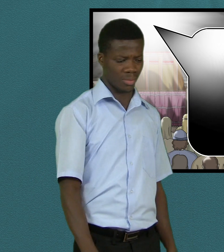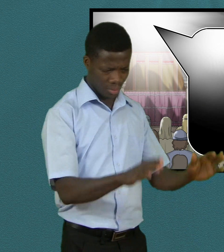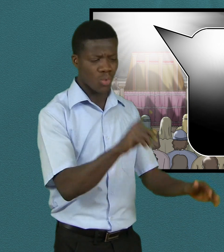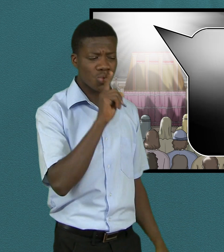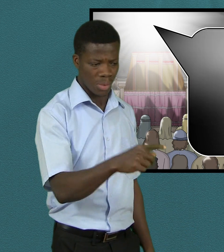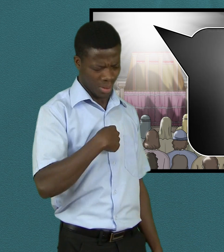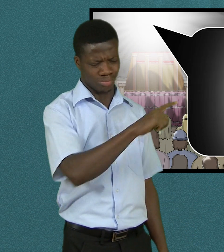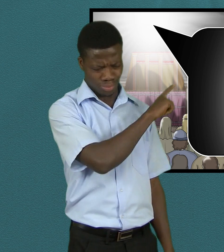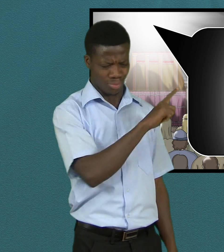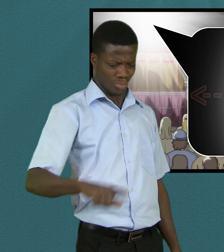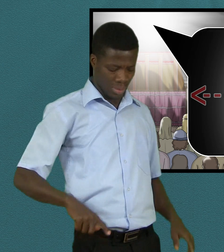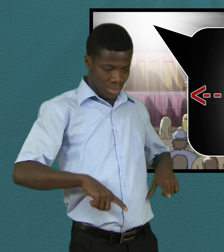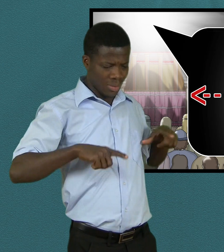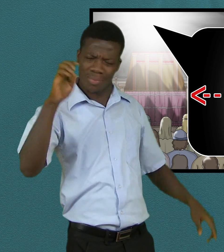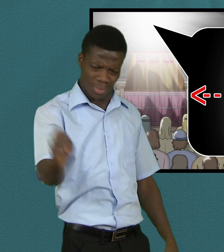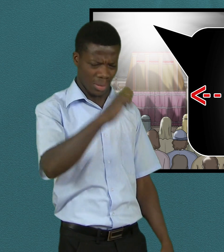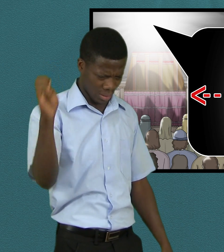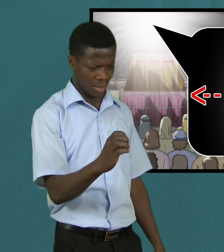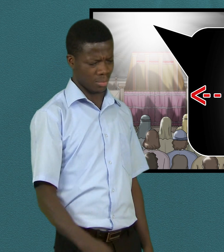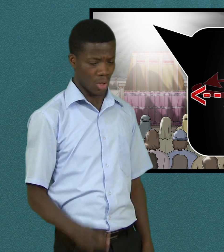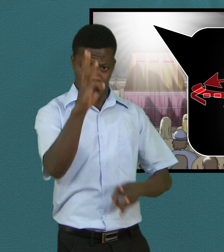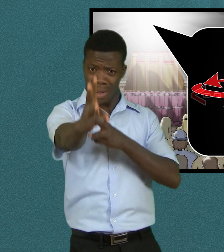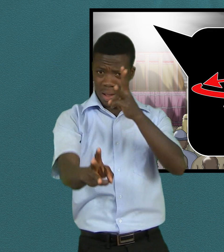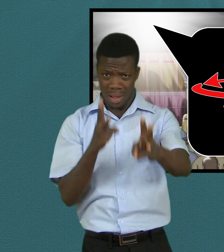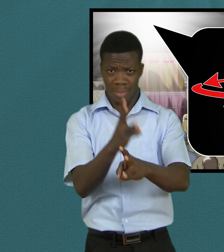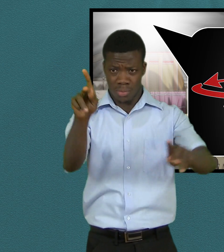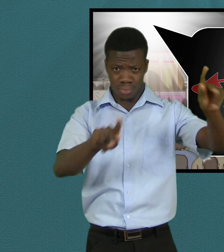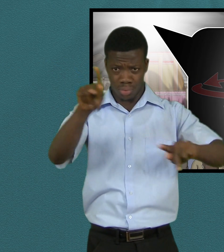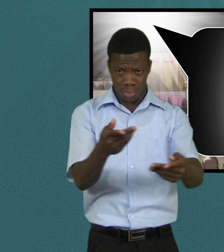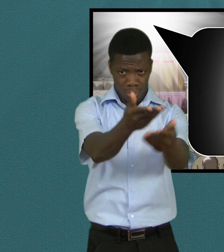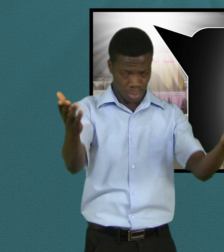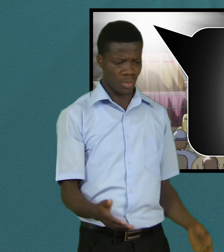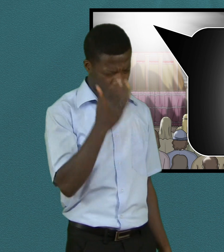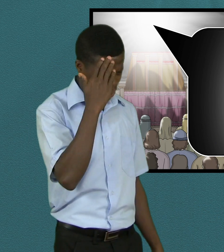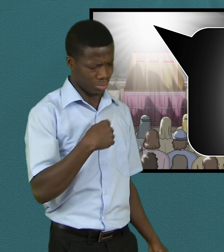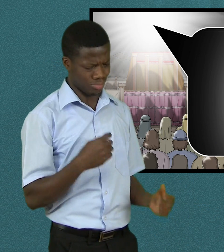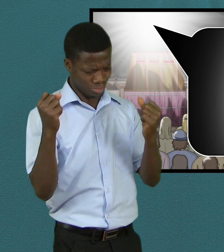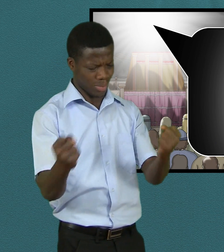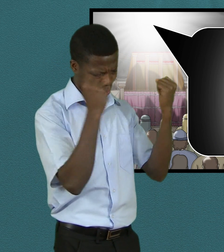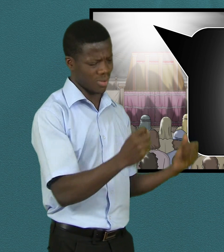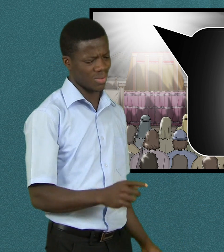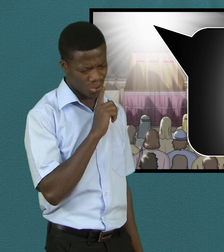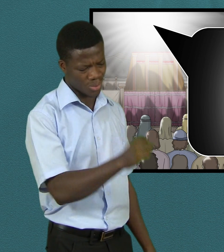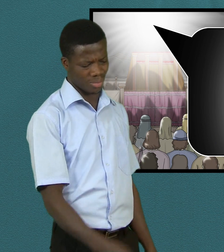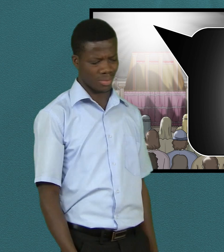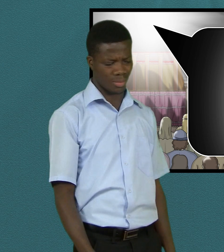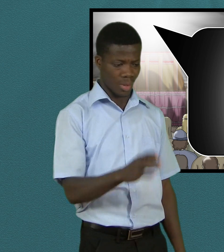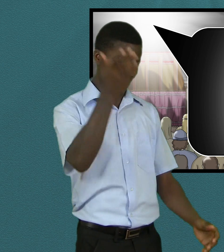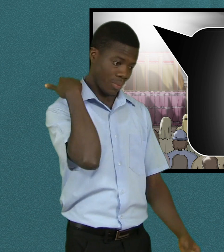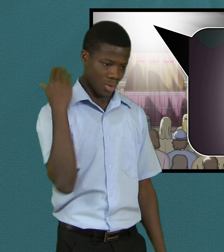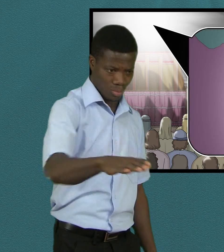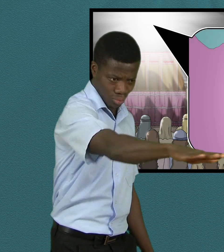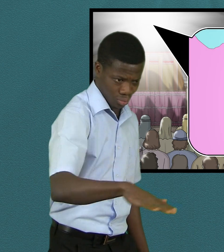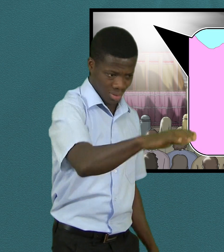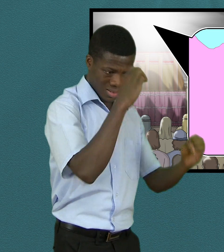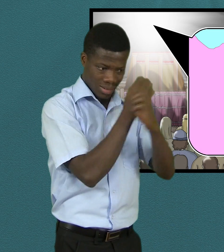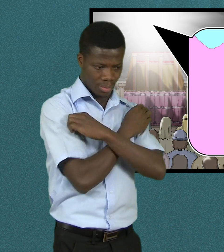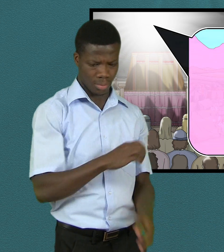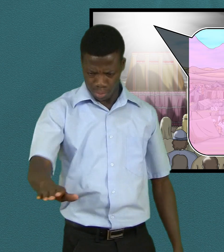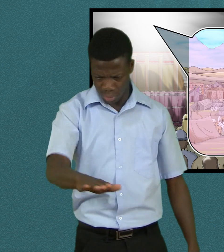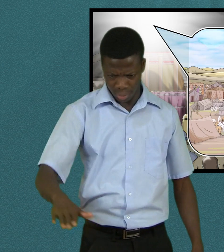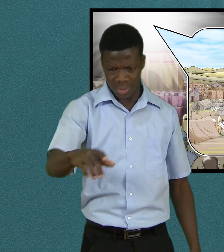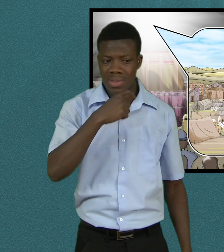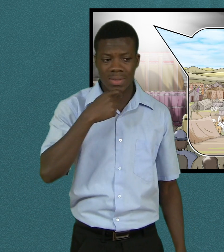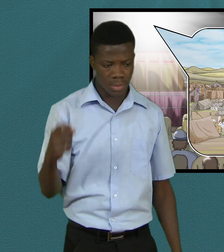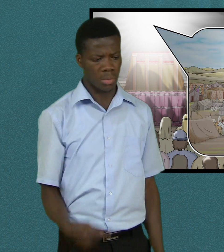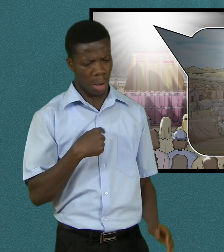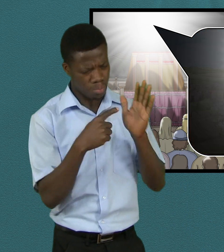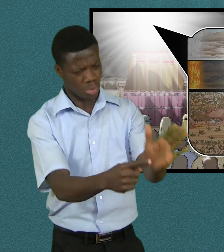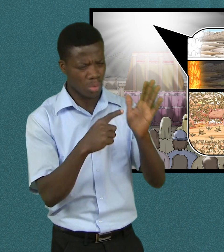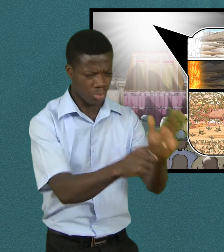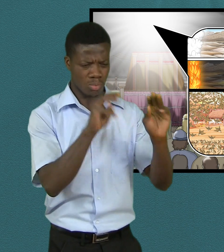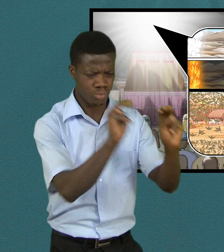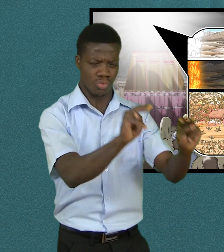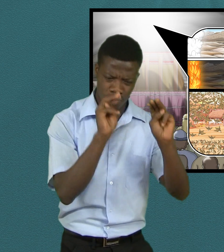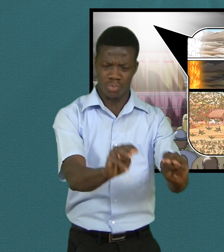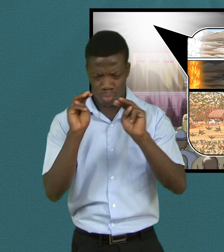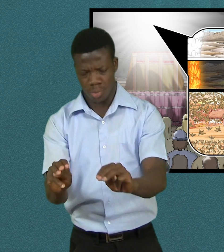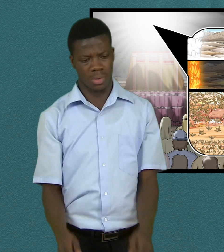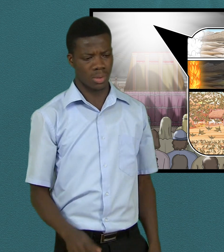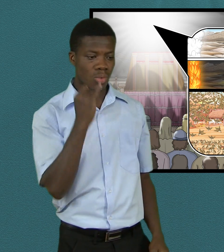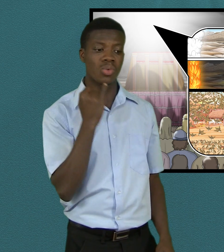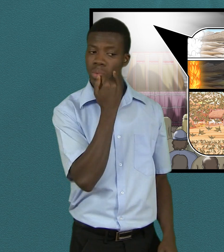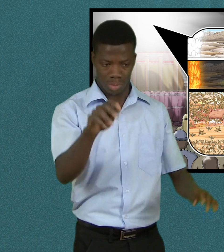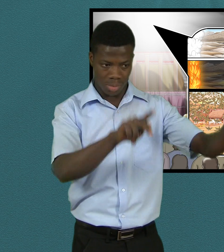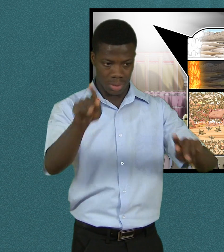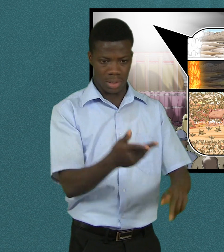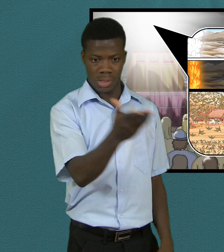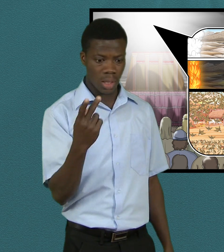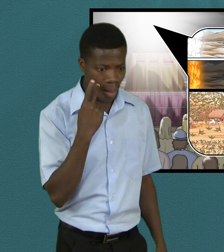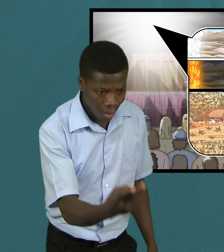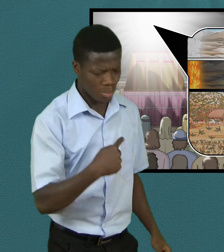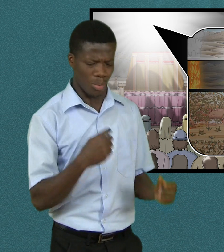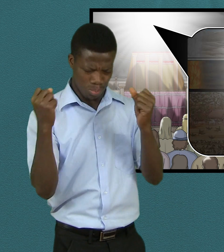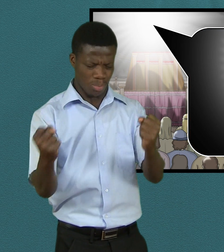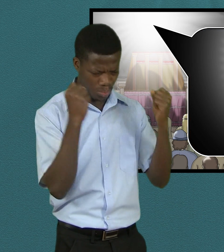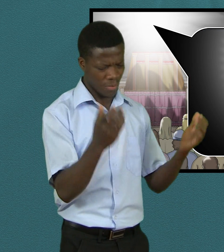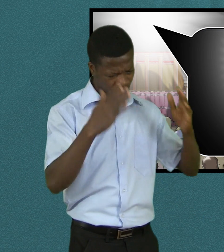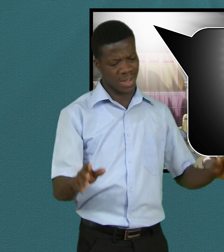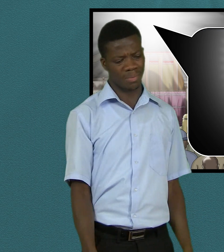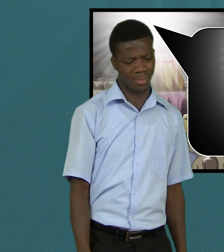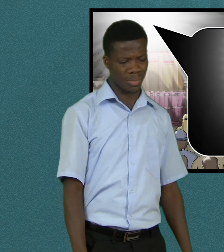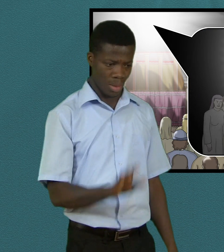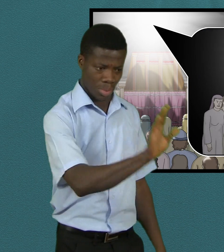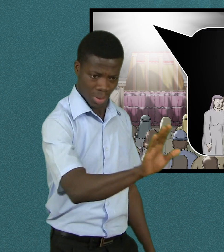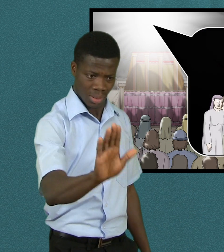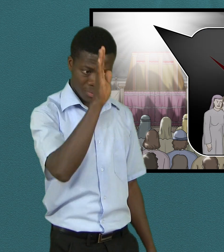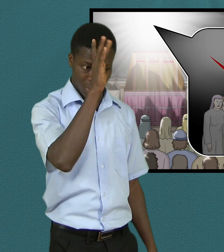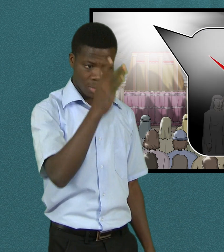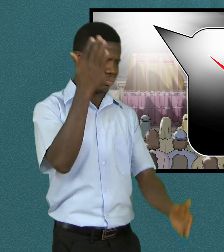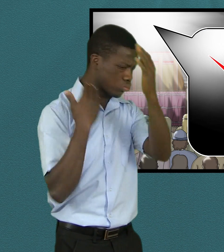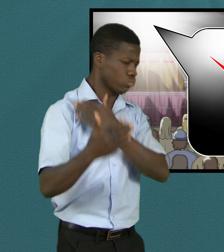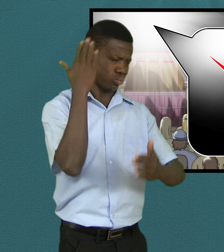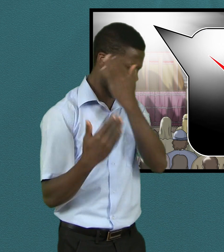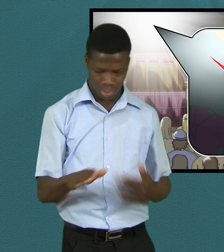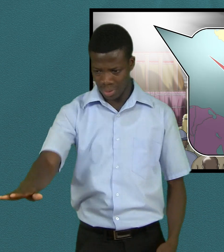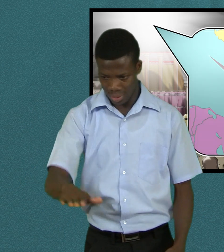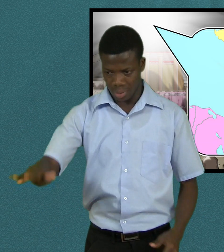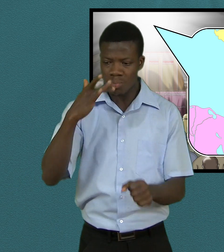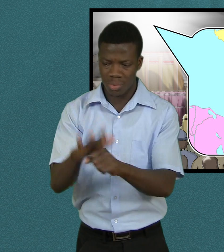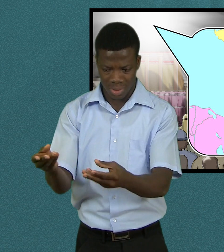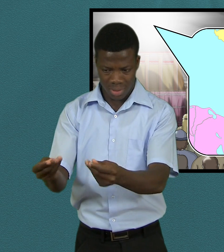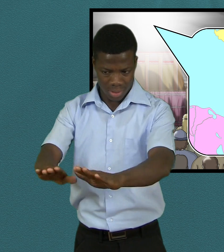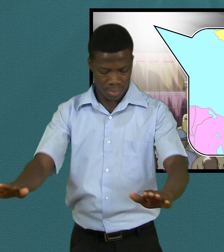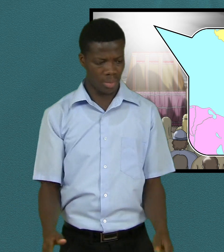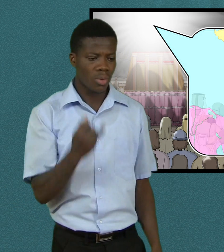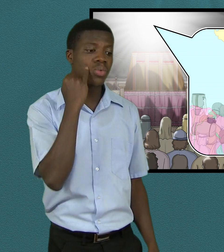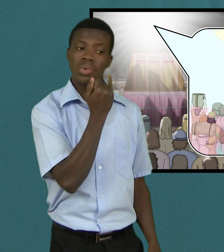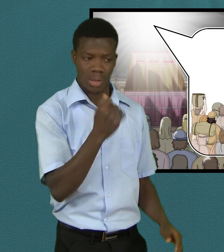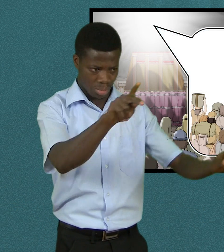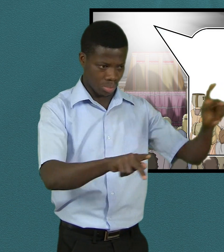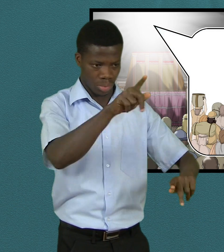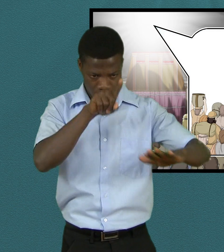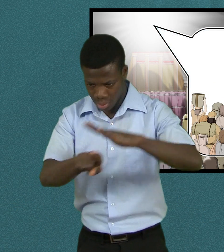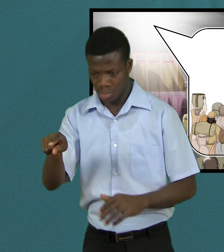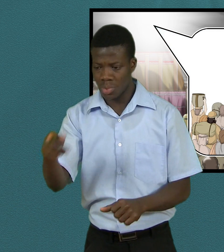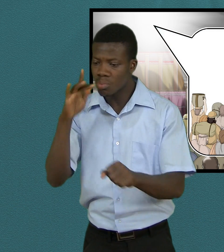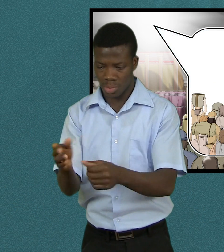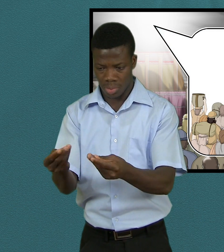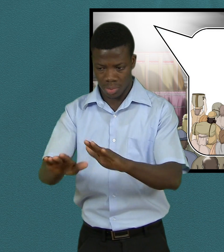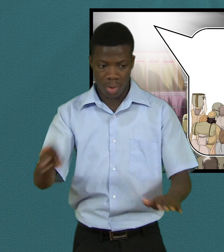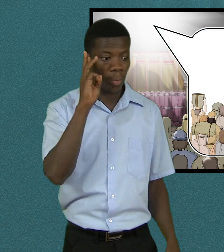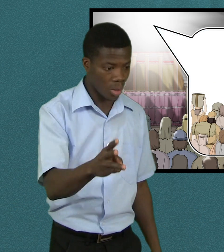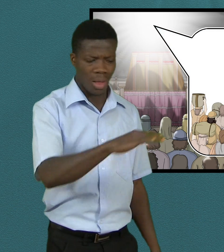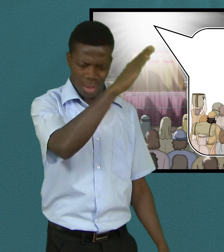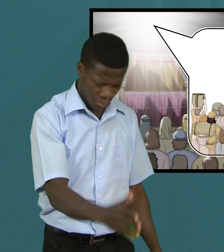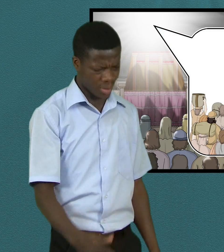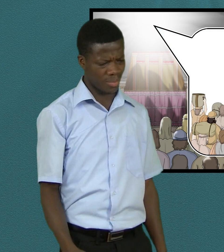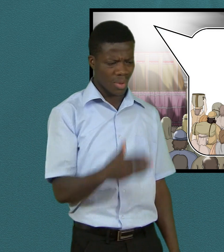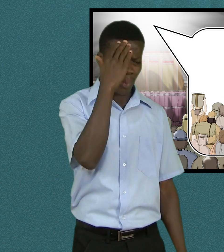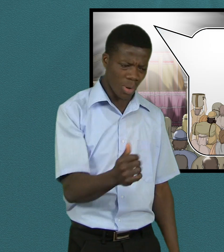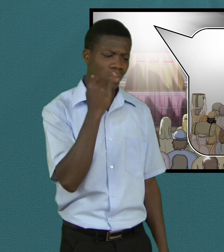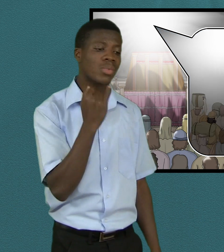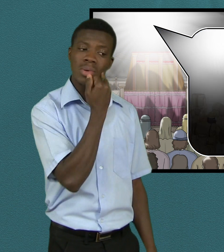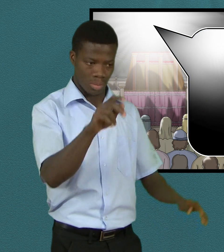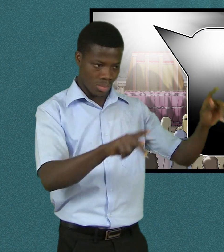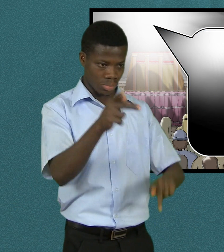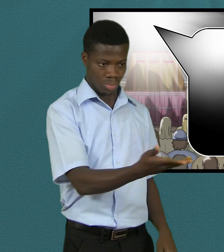“Yet as surely as I live and as surely as the whole earth is filled with the glory of the LORD, not one of the men who have seen My glory and the signs I performed in Egypt and in the wilderness—yet have tested Me and disobeyed Me these ten times— not one will ever see the land that I swore to give their fathers.